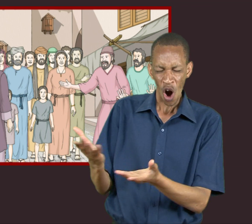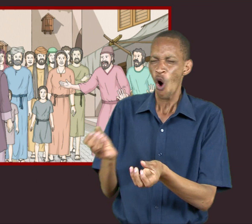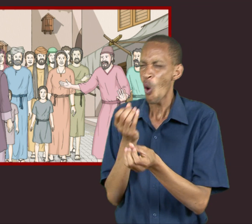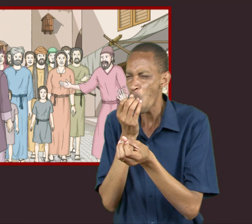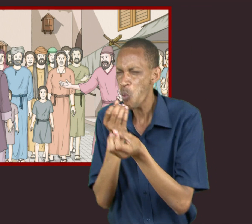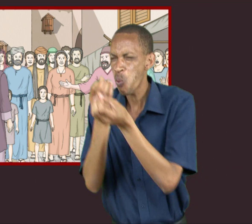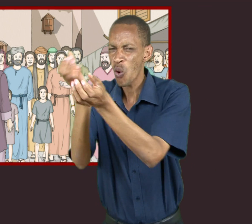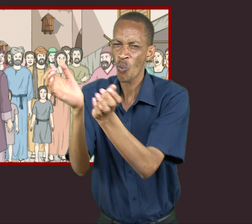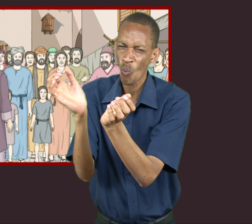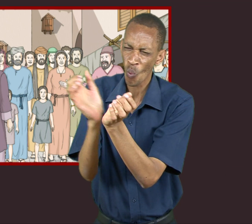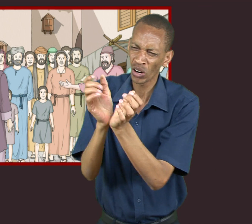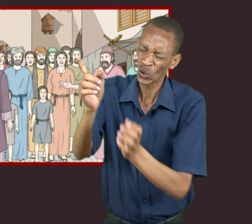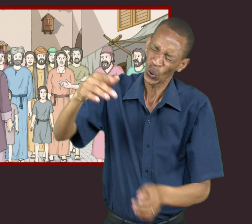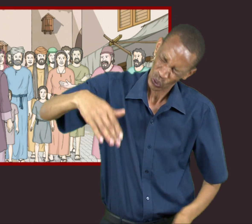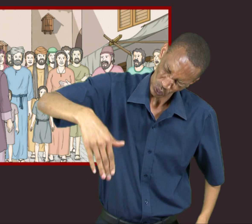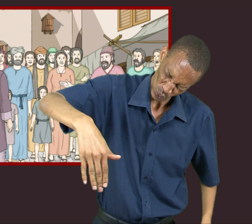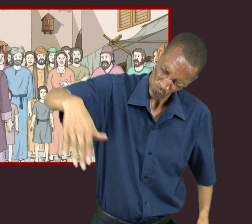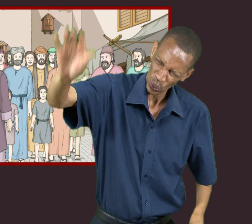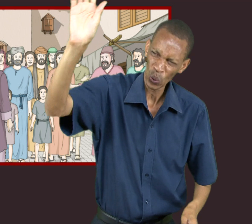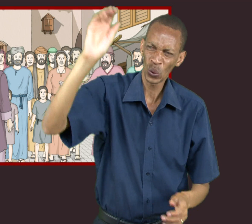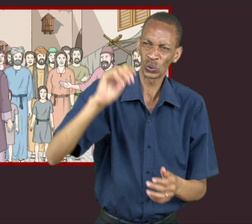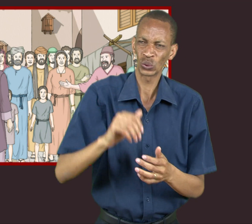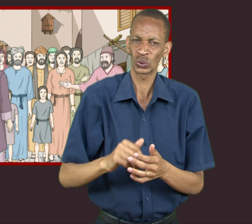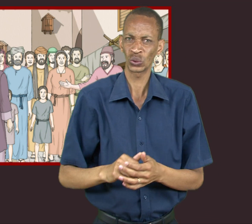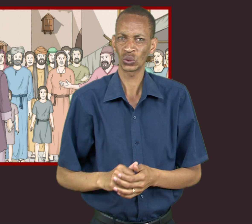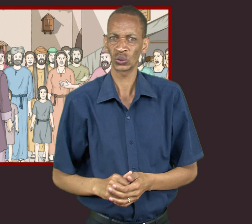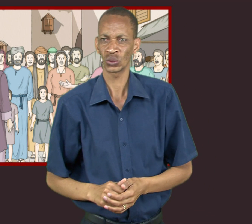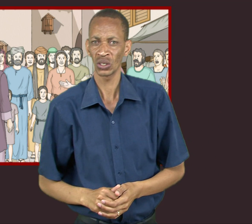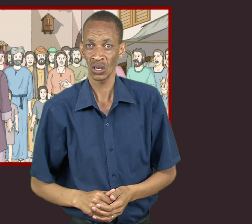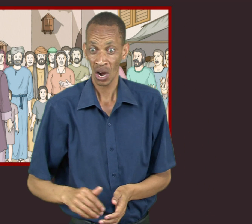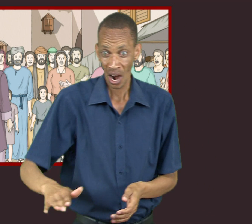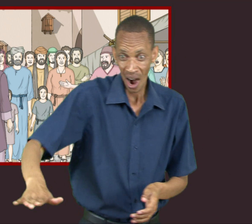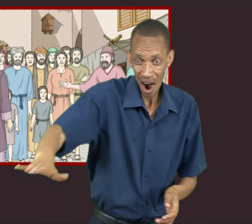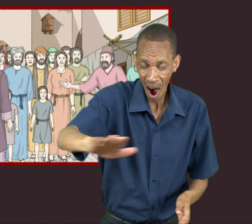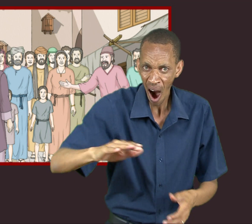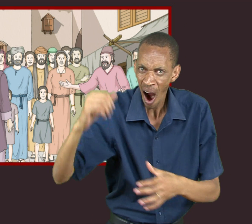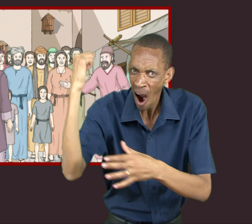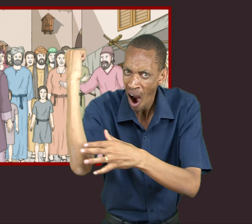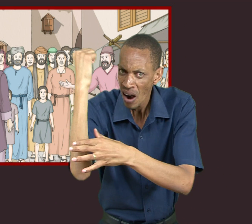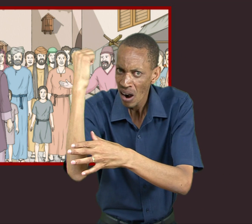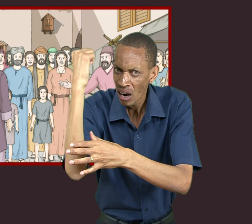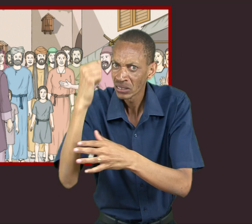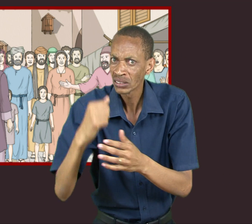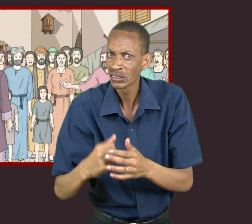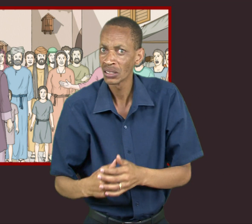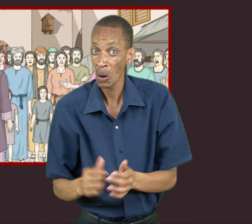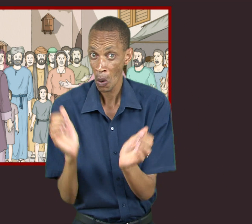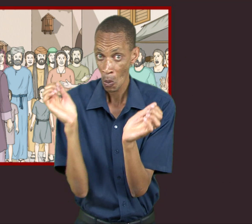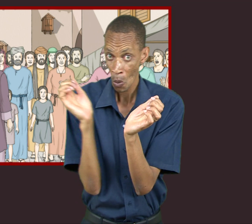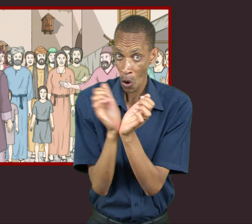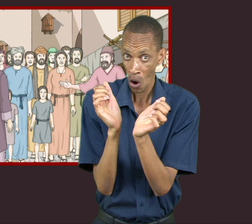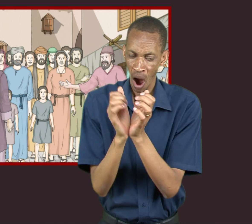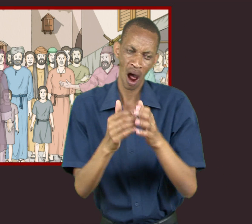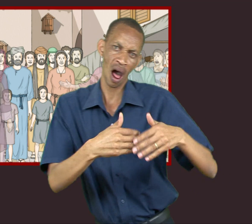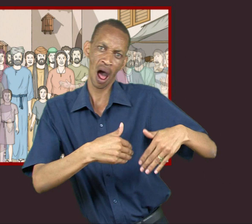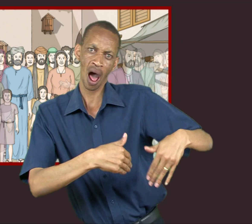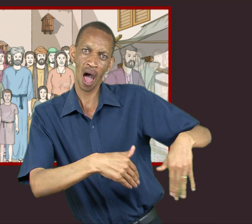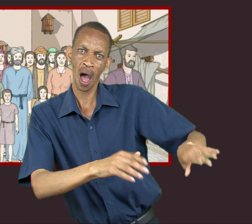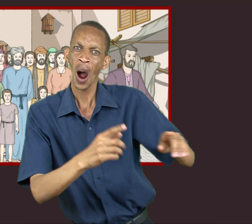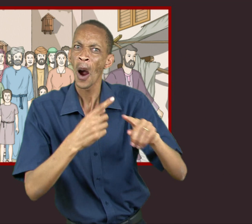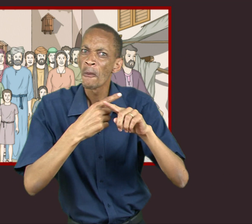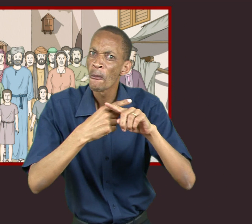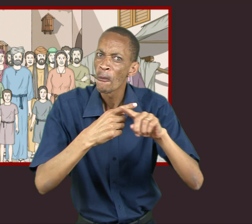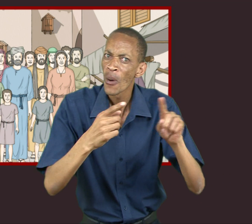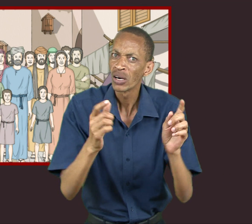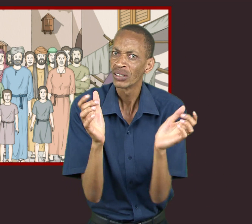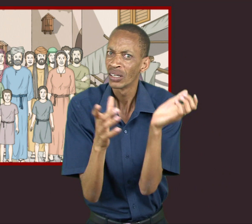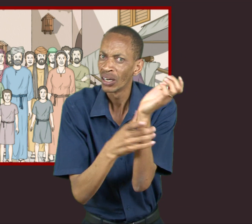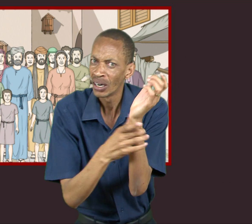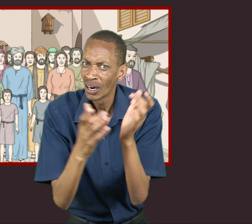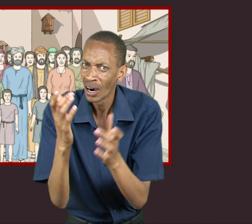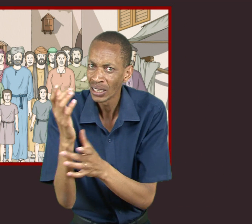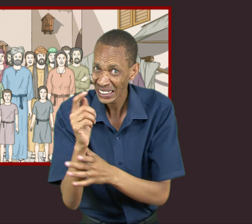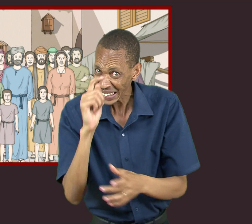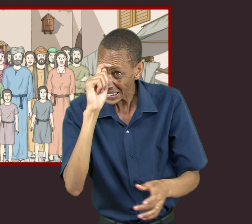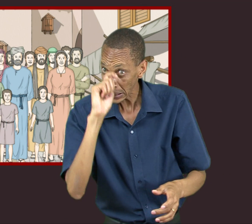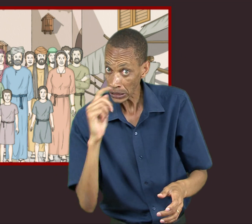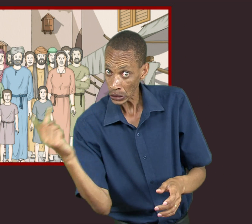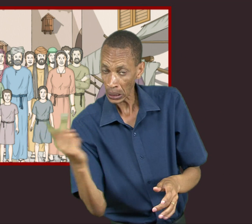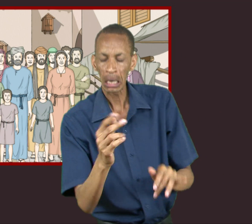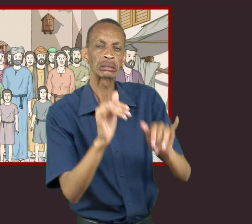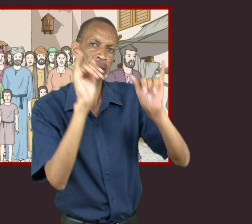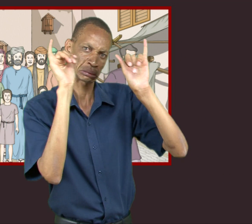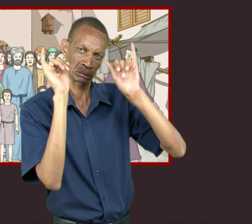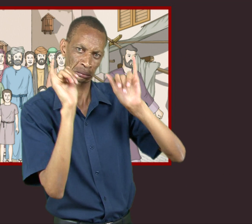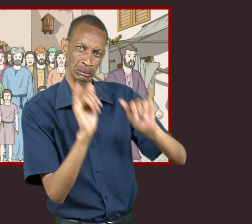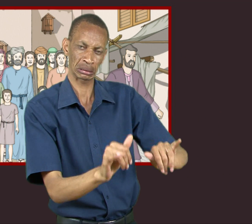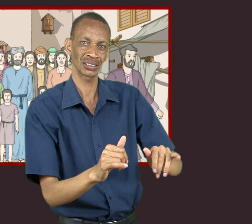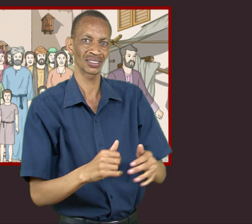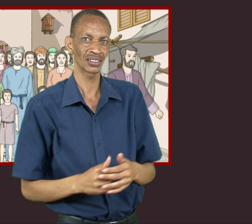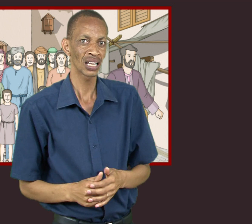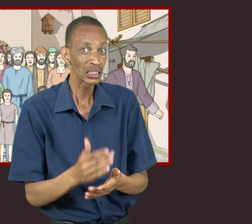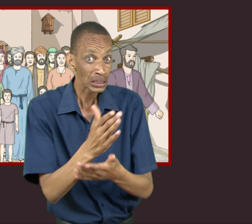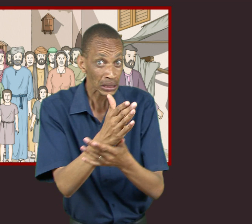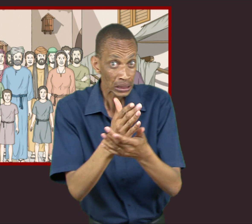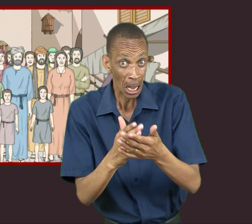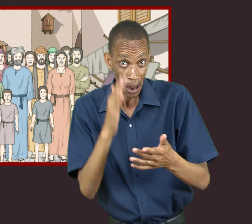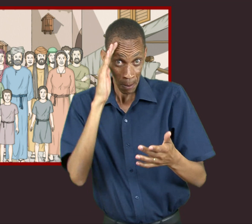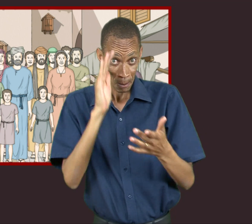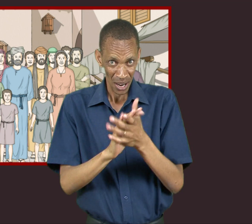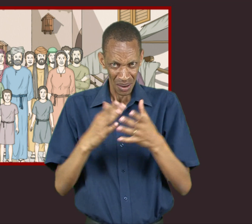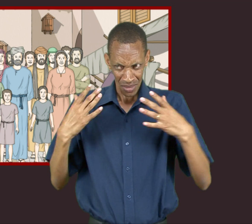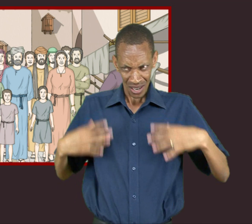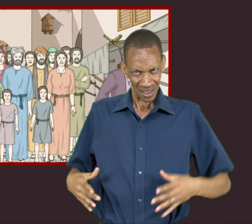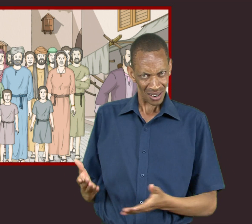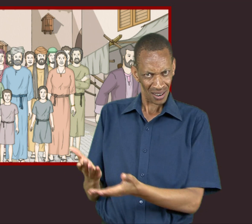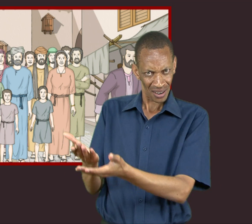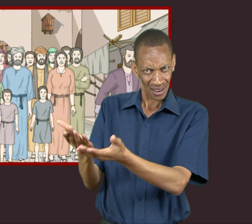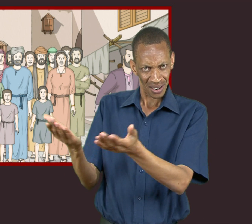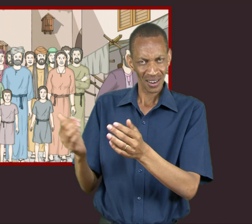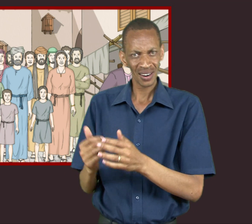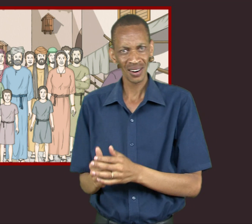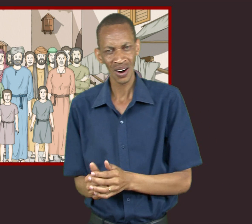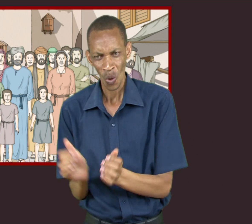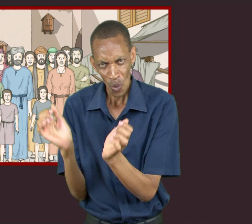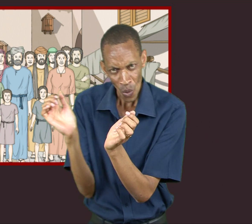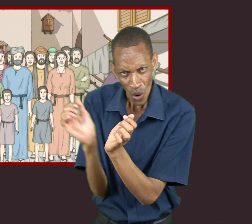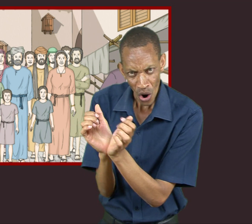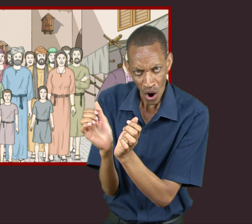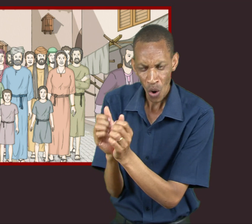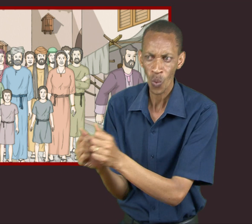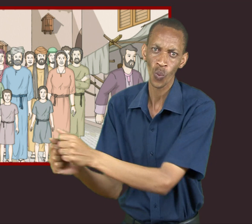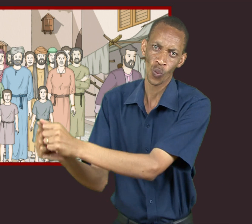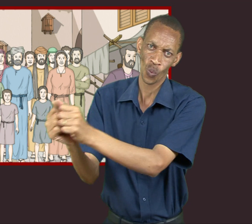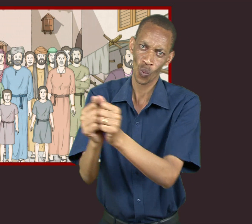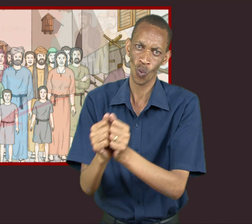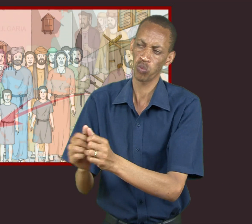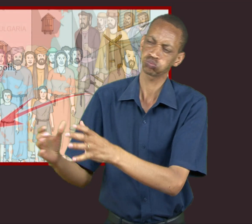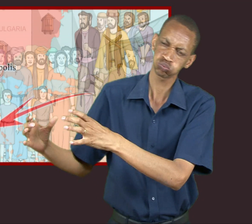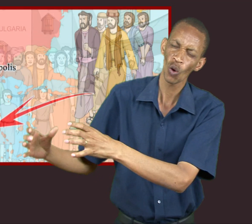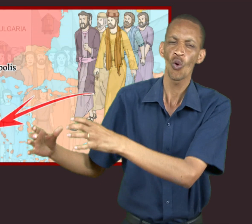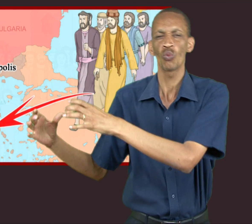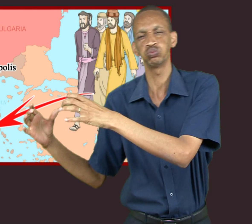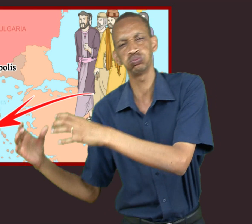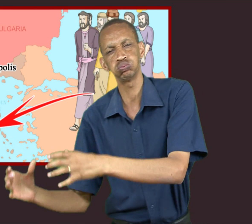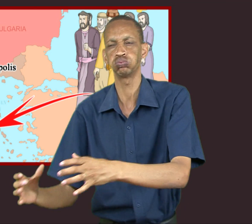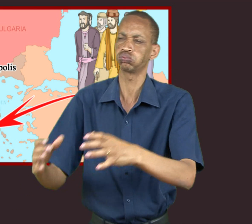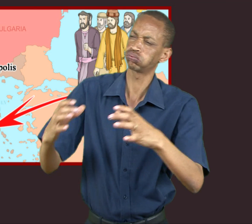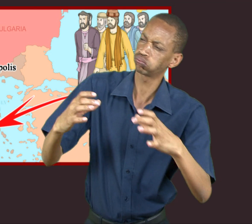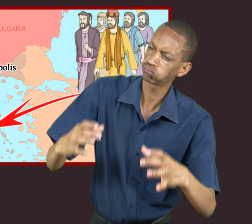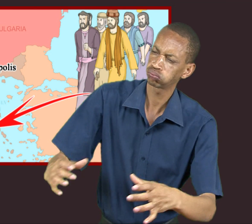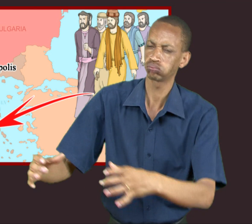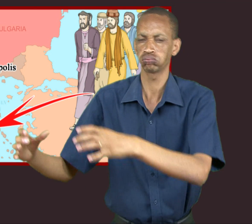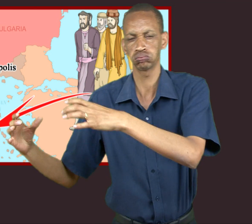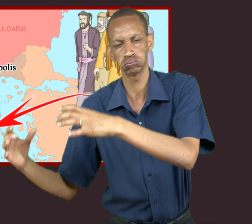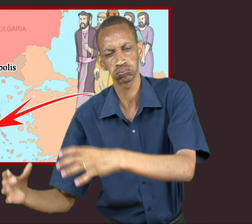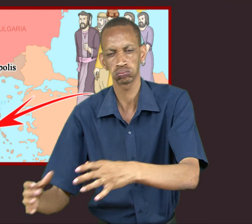The brothers immediately sent Paul to the coast, but Silas and Timothy remained in Berea.